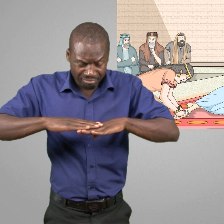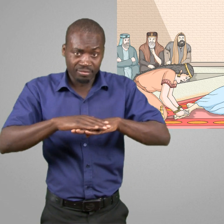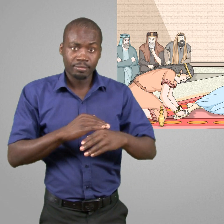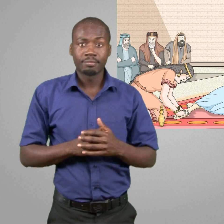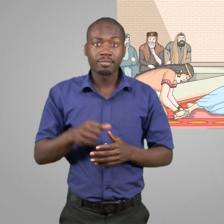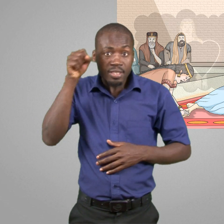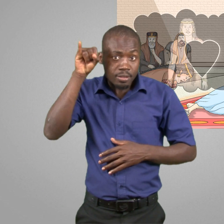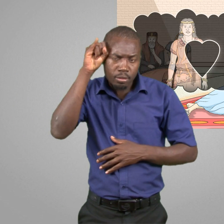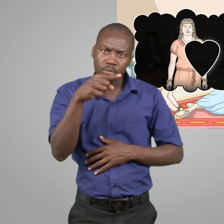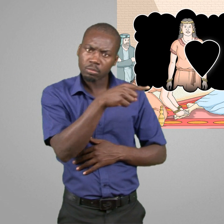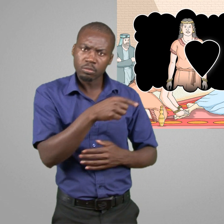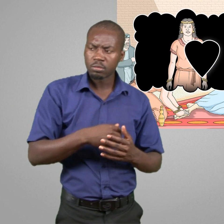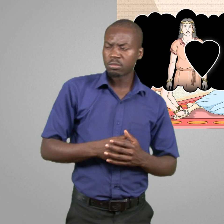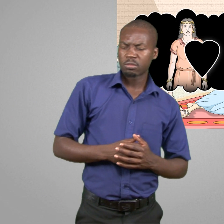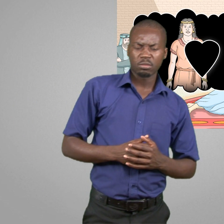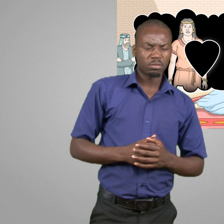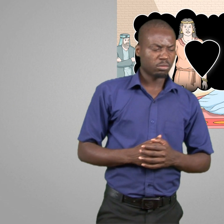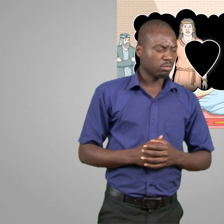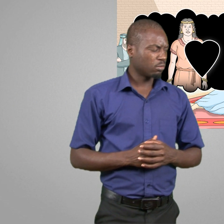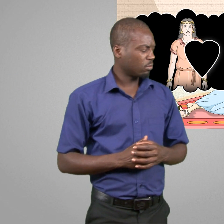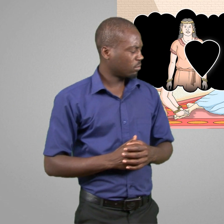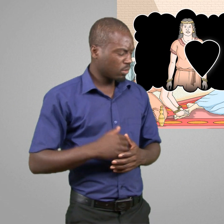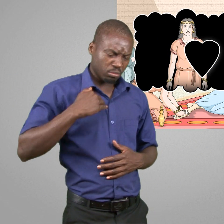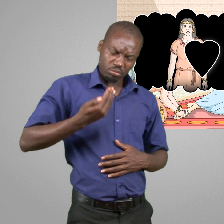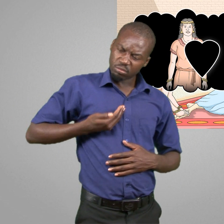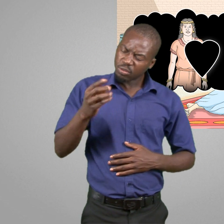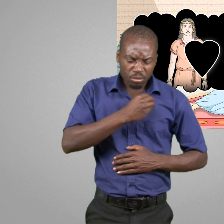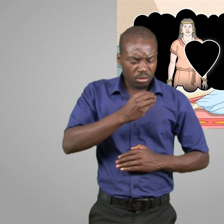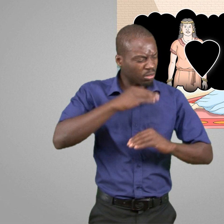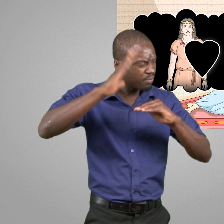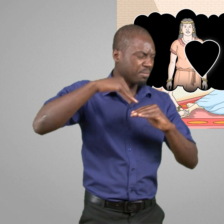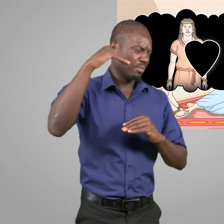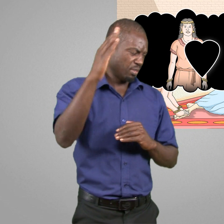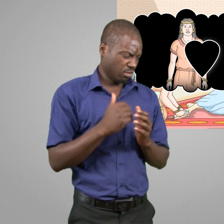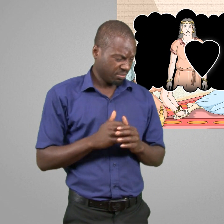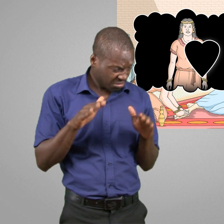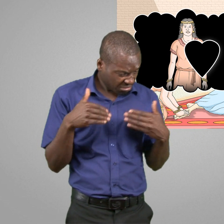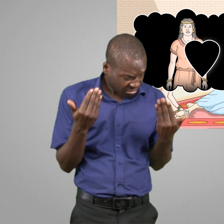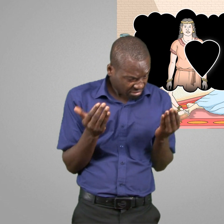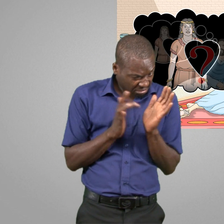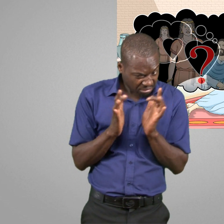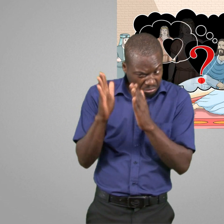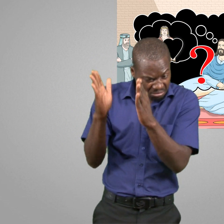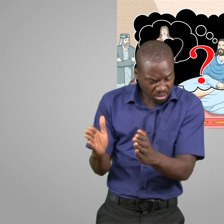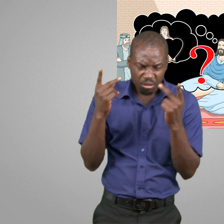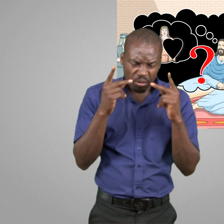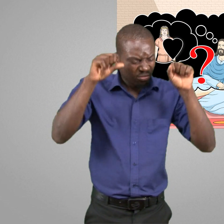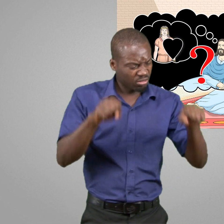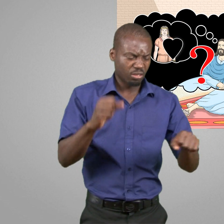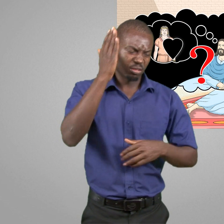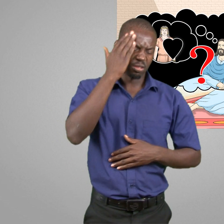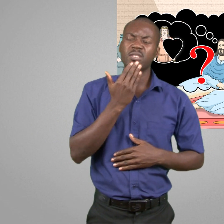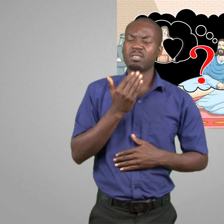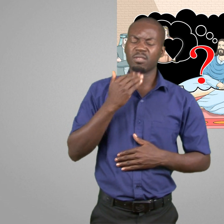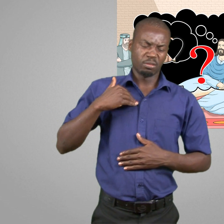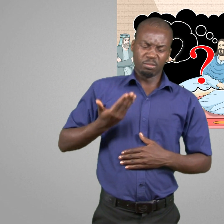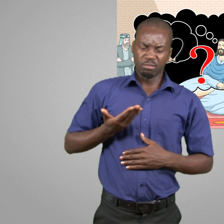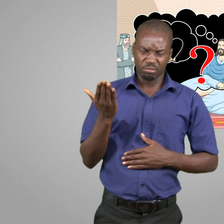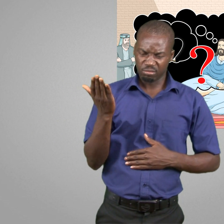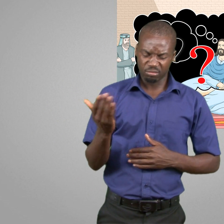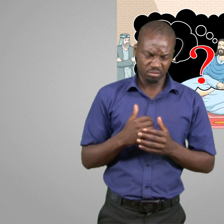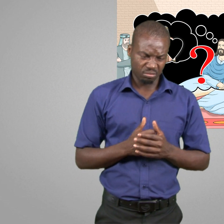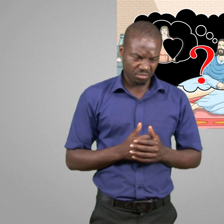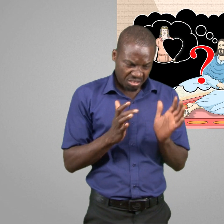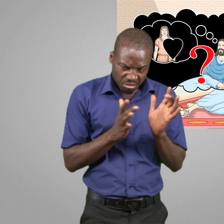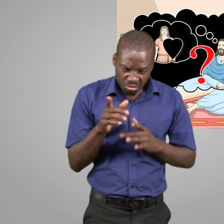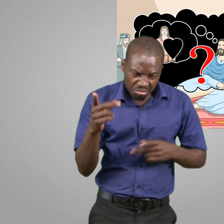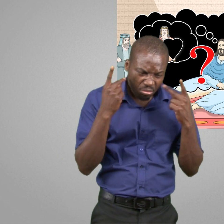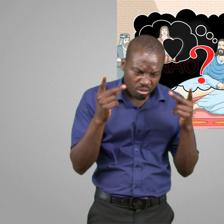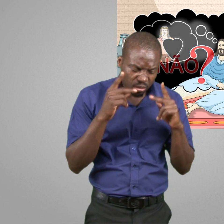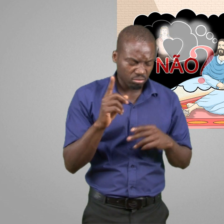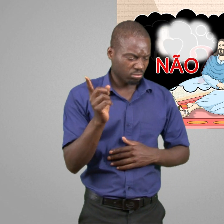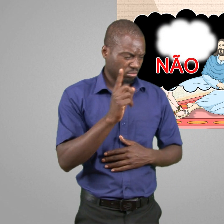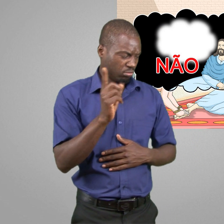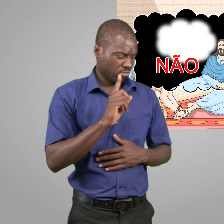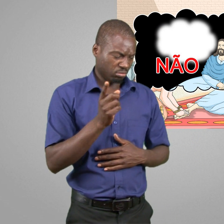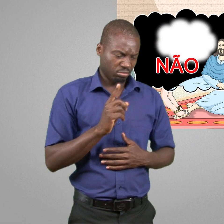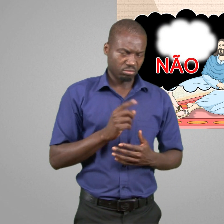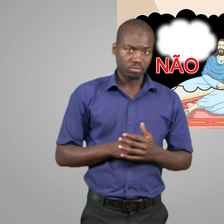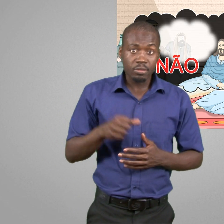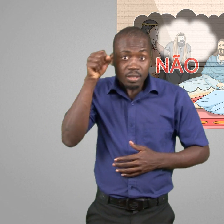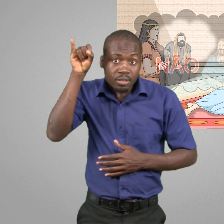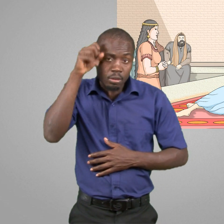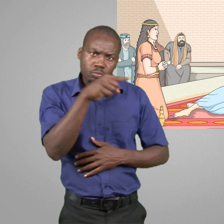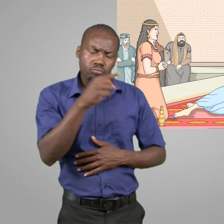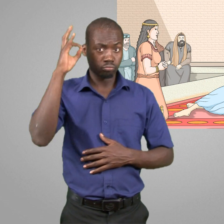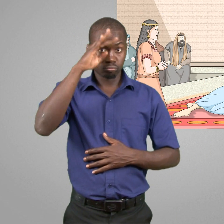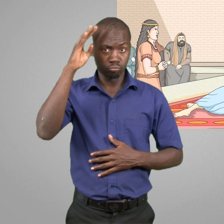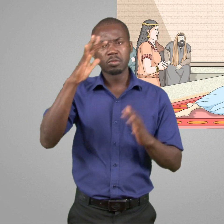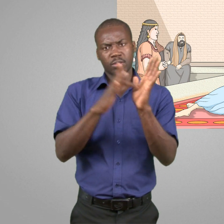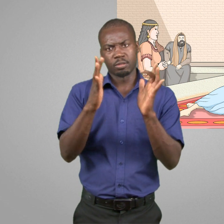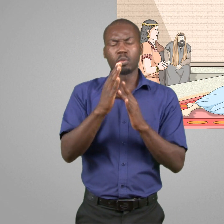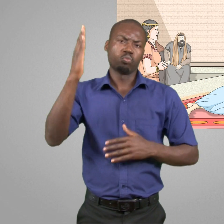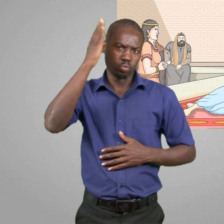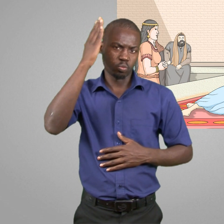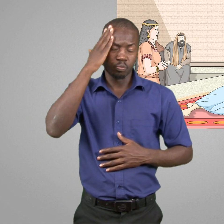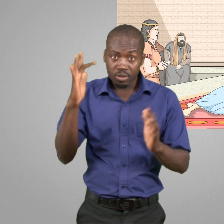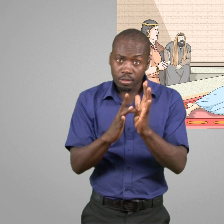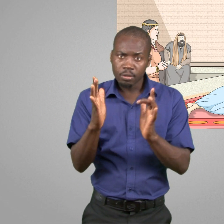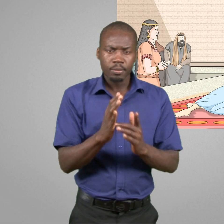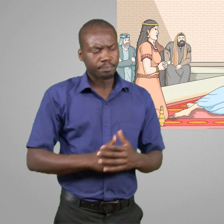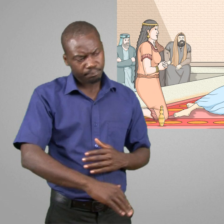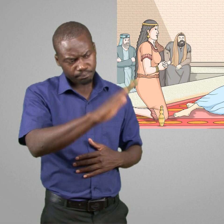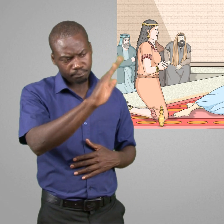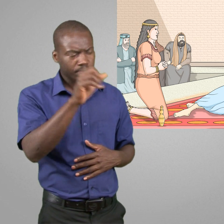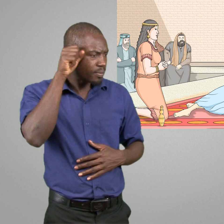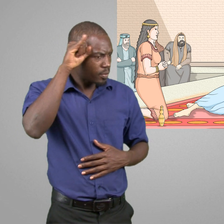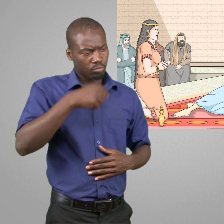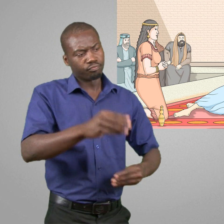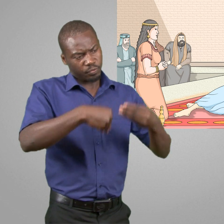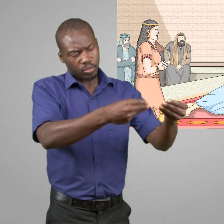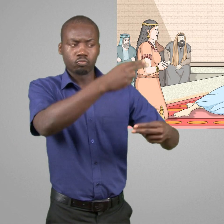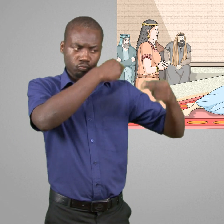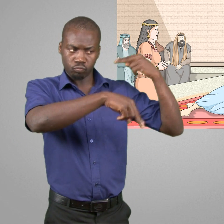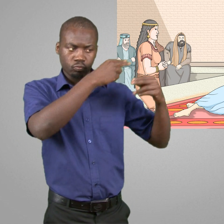When the Pharisee who had invited Jesus saw this, he said to himself, “If this man were a prophet, He would know who this is and what kind of woman is touching Him—for she is a sinner!”